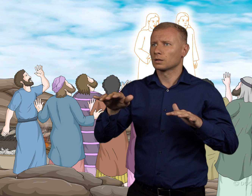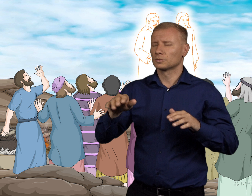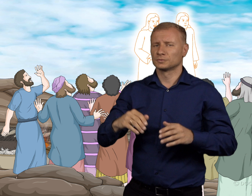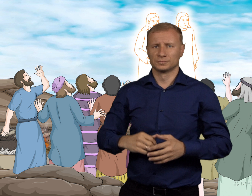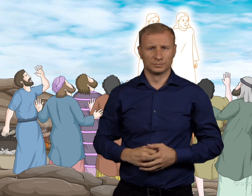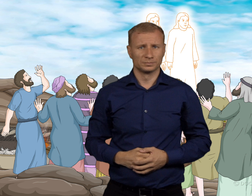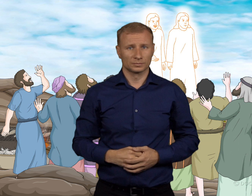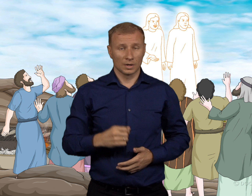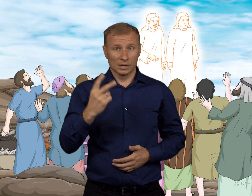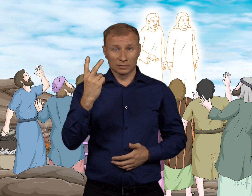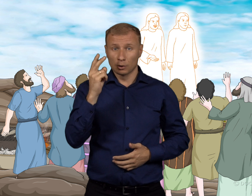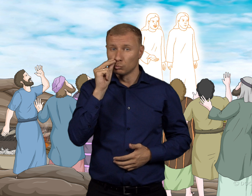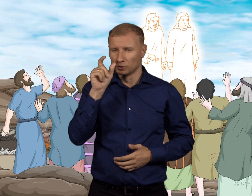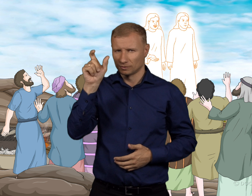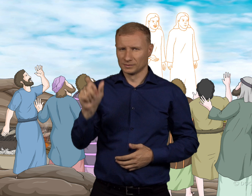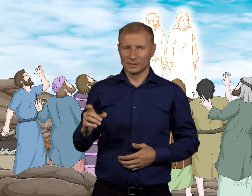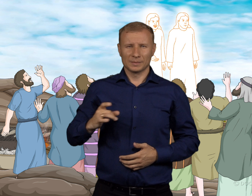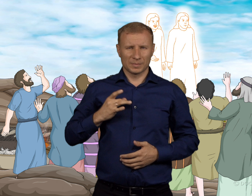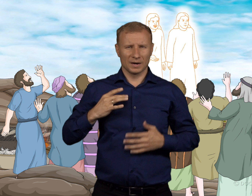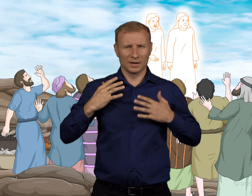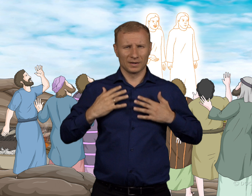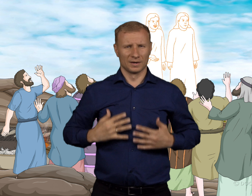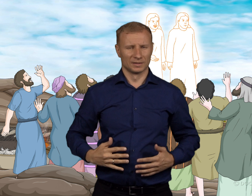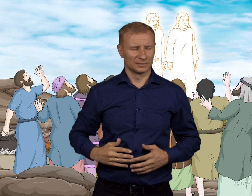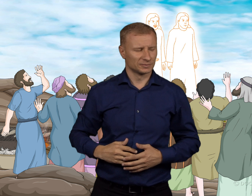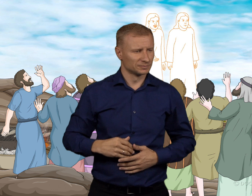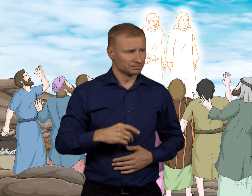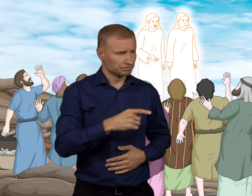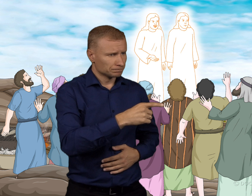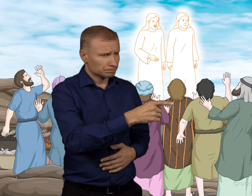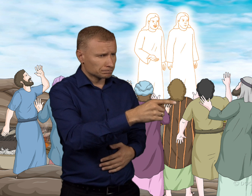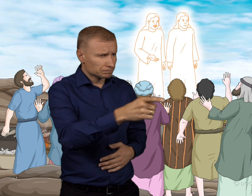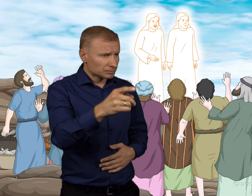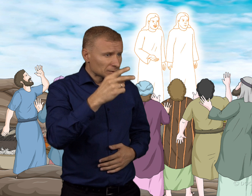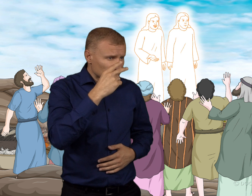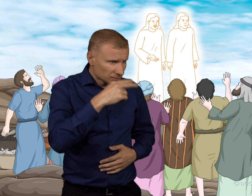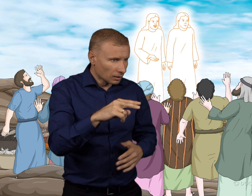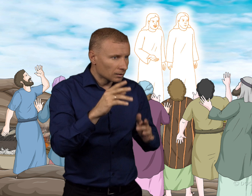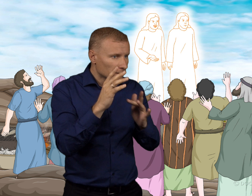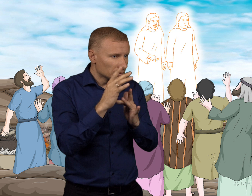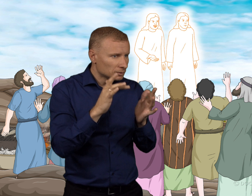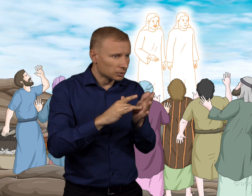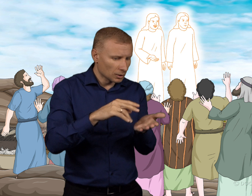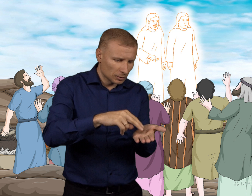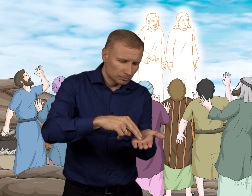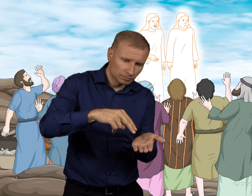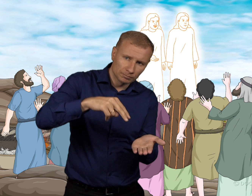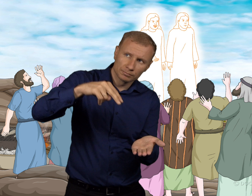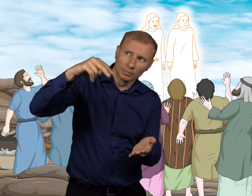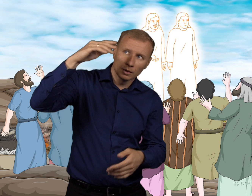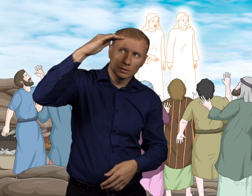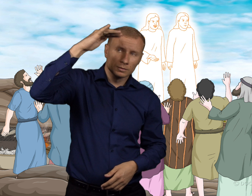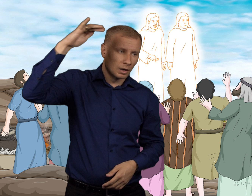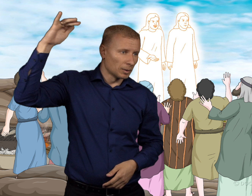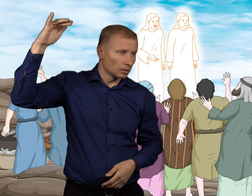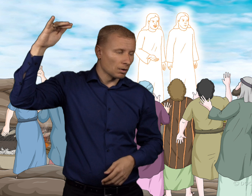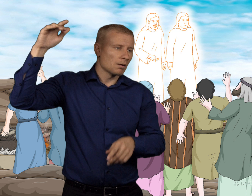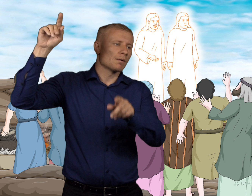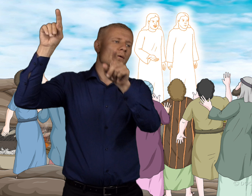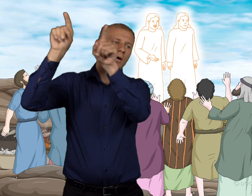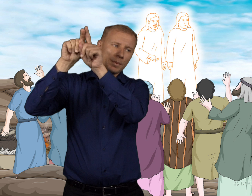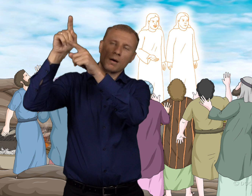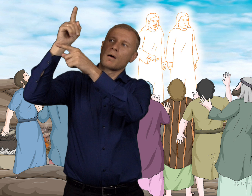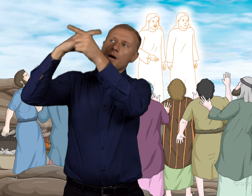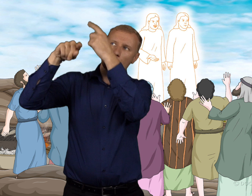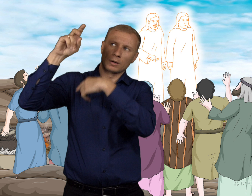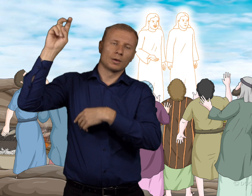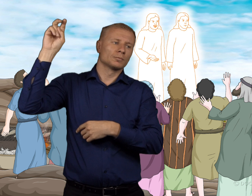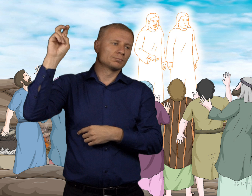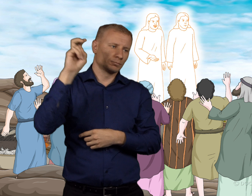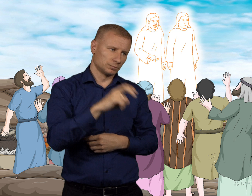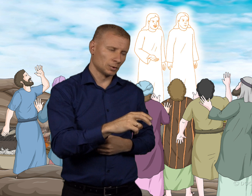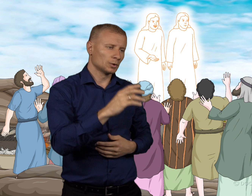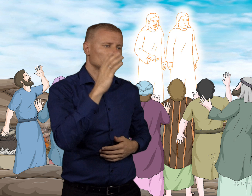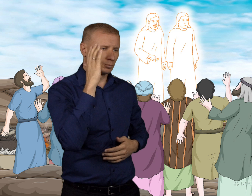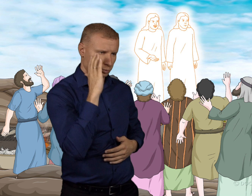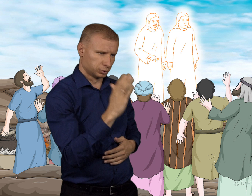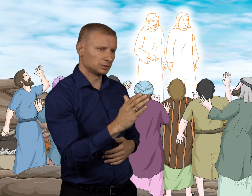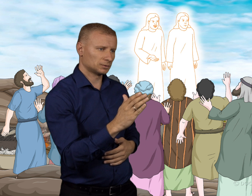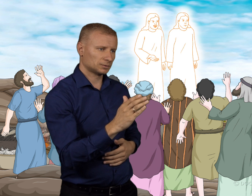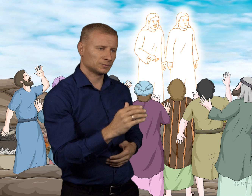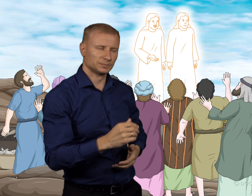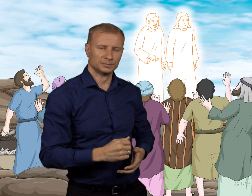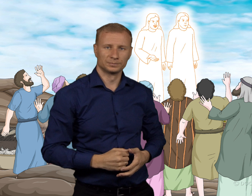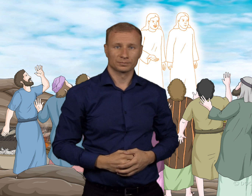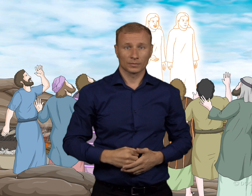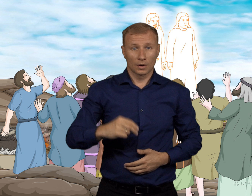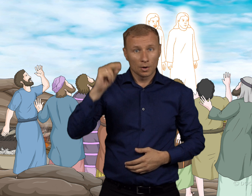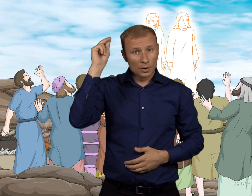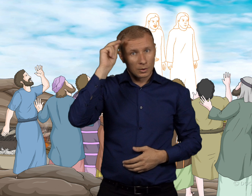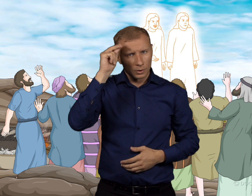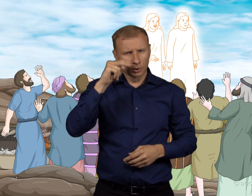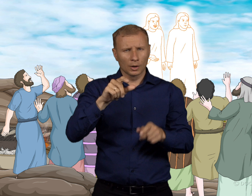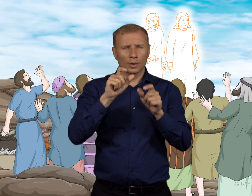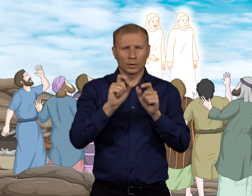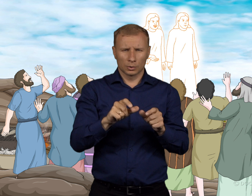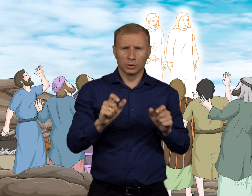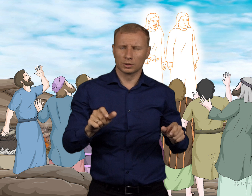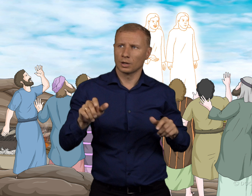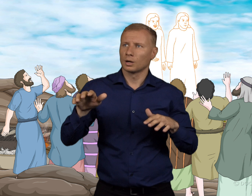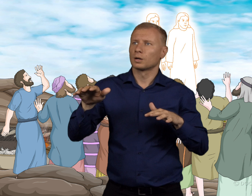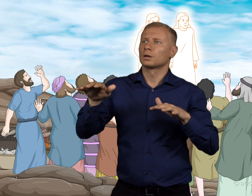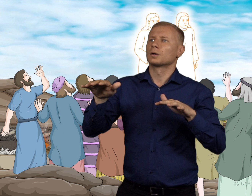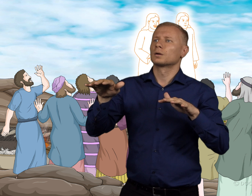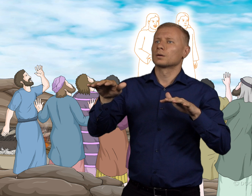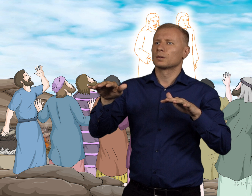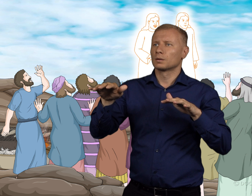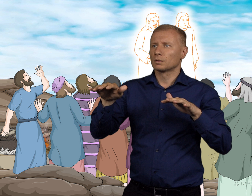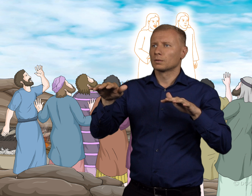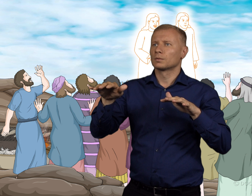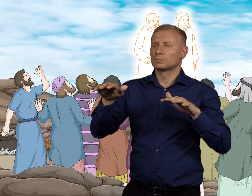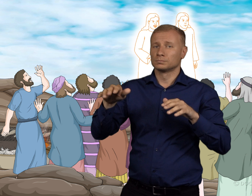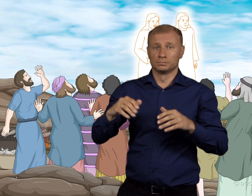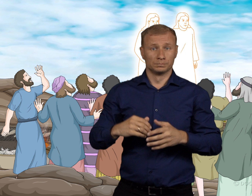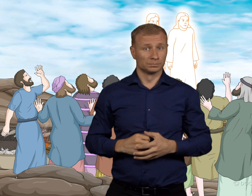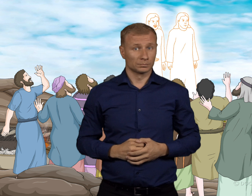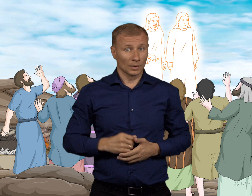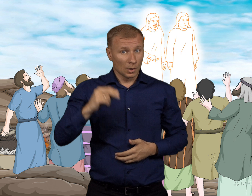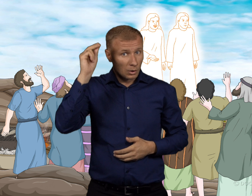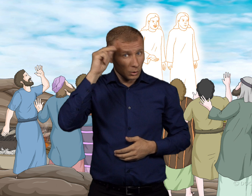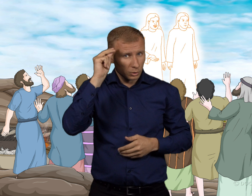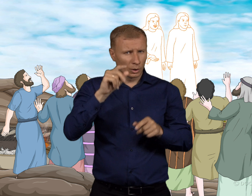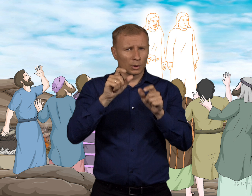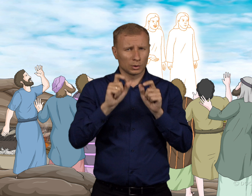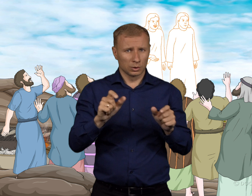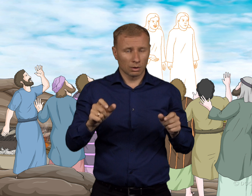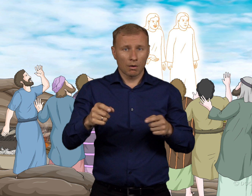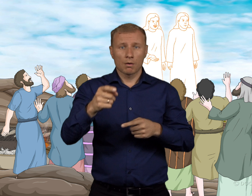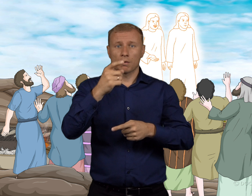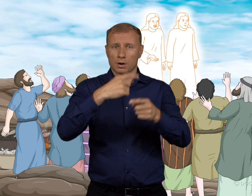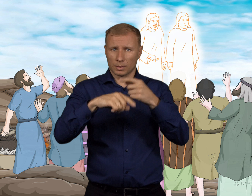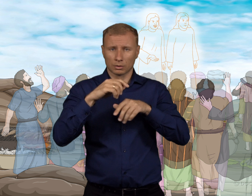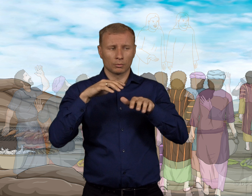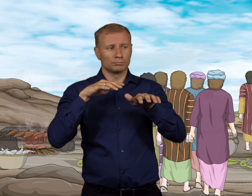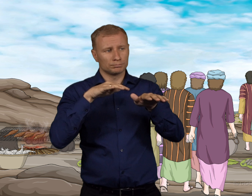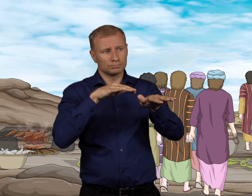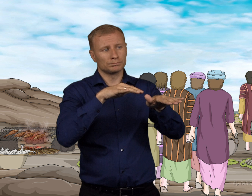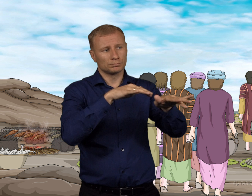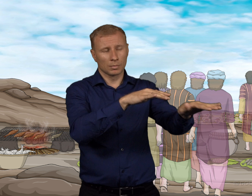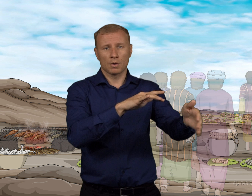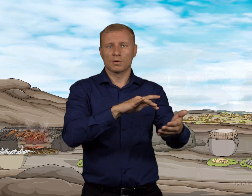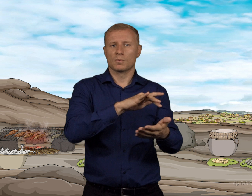This same Jesus, who has been taken from you into heaven, will come back in the same way you have seen Him go into heaven.”